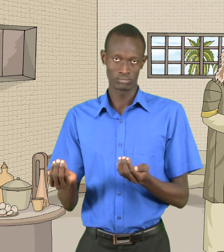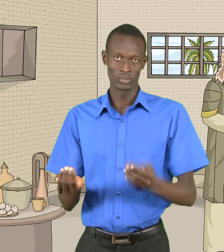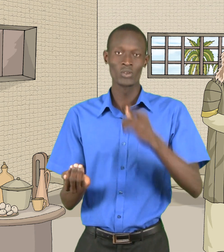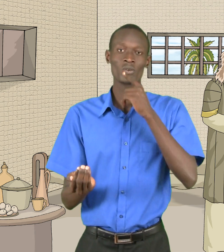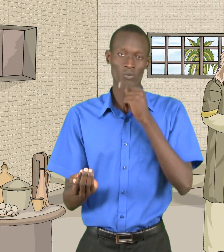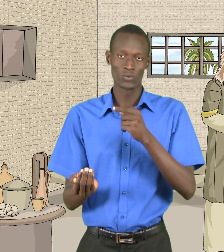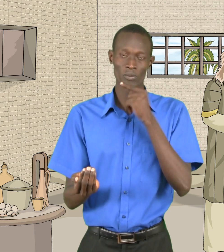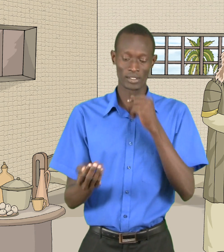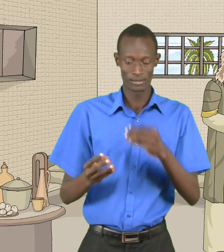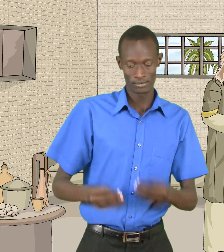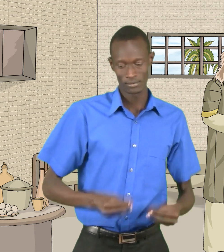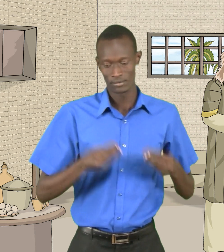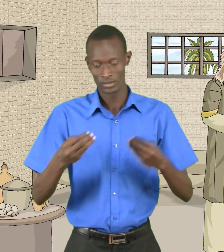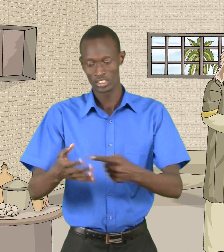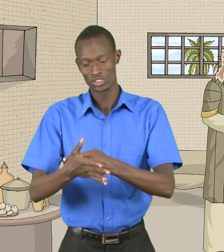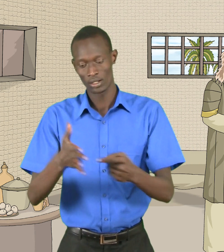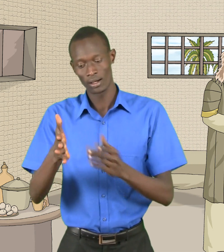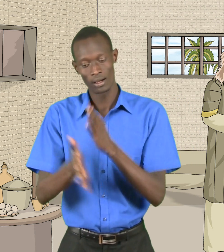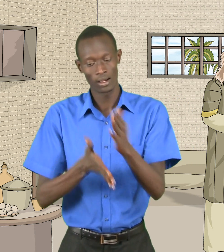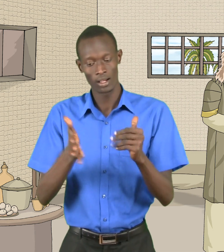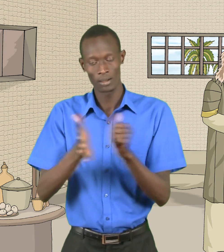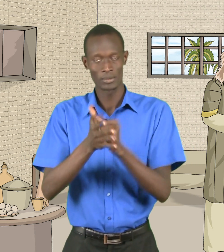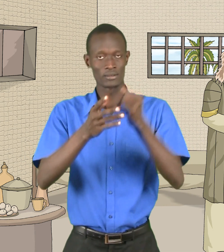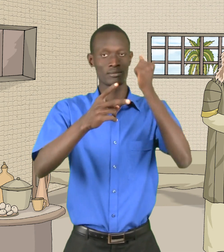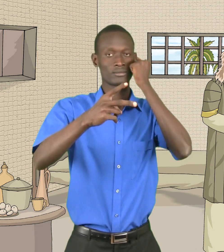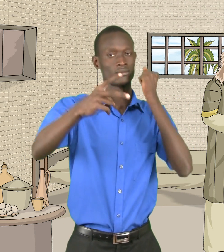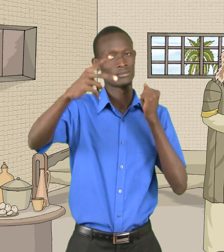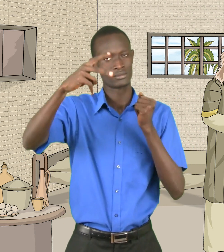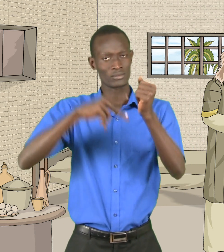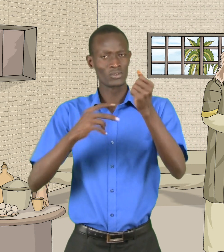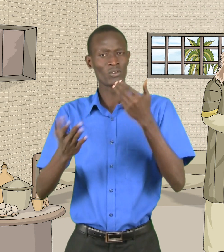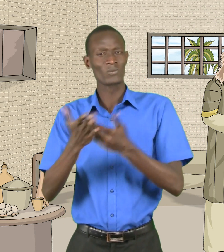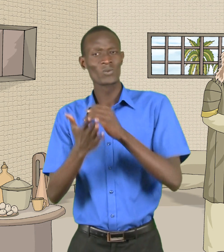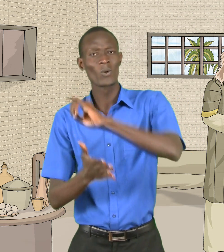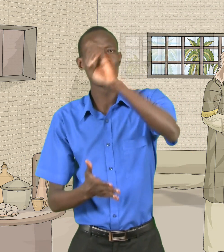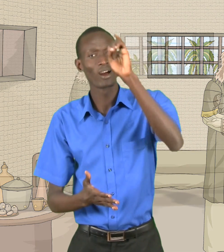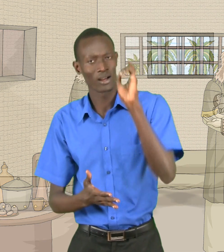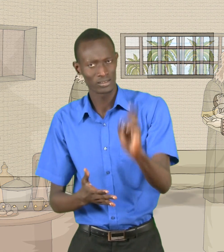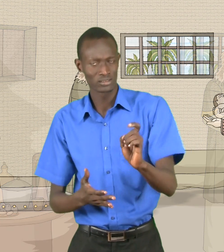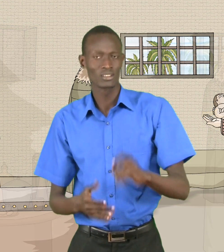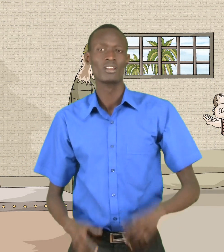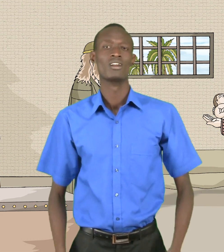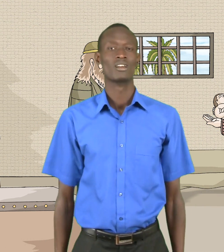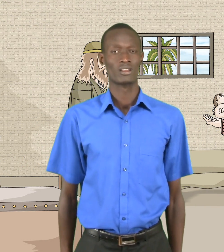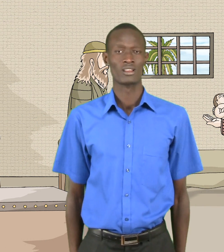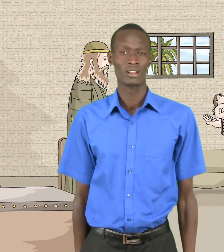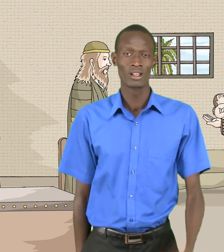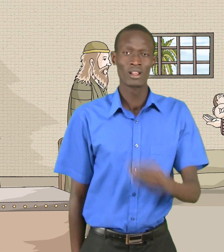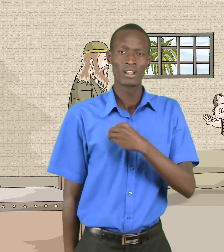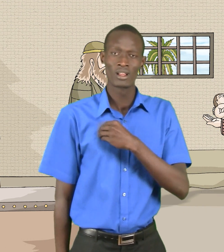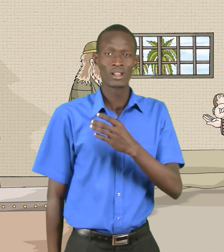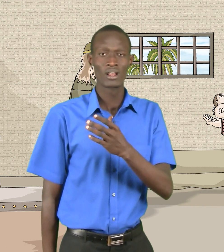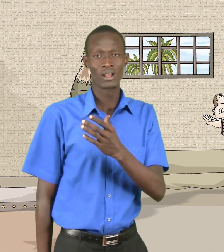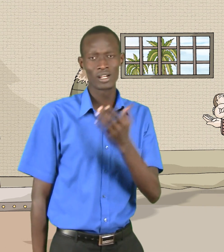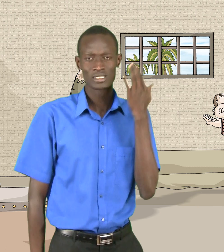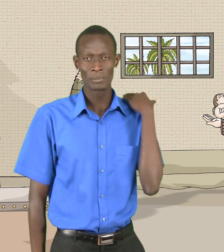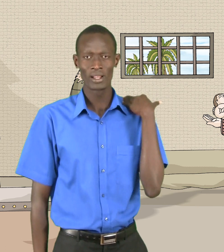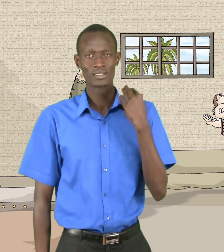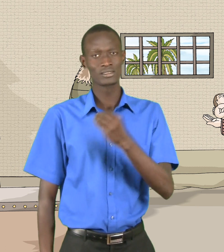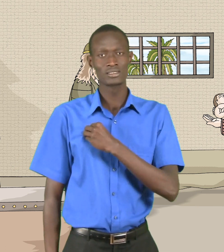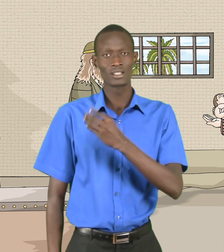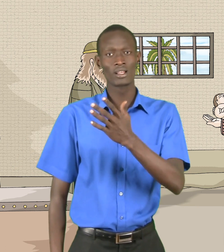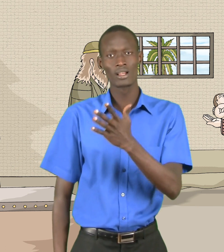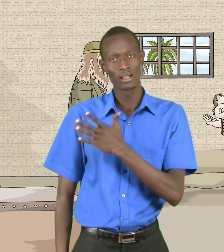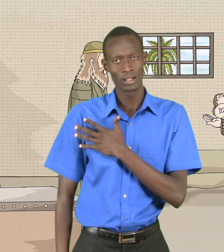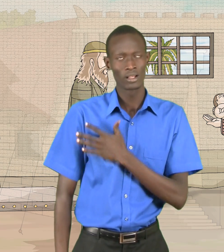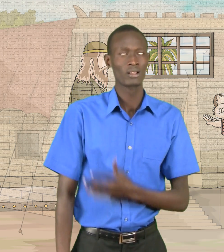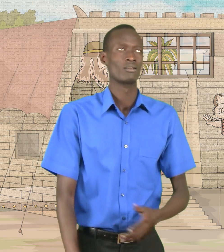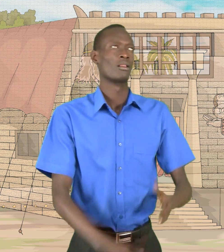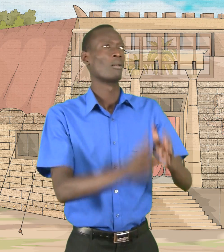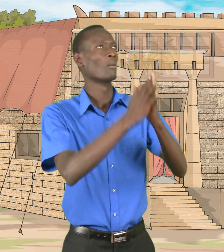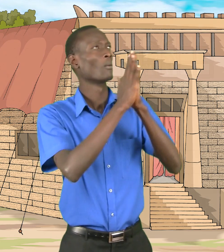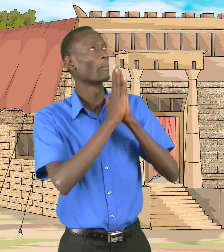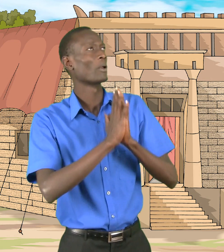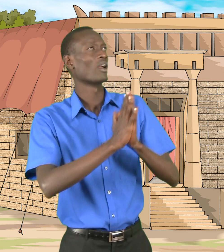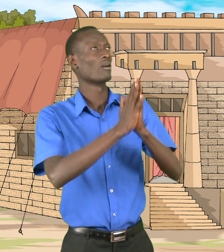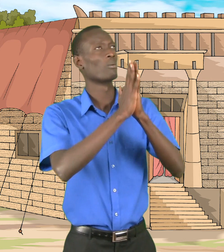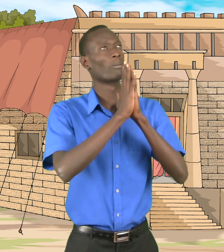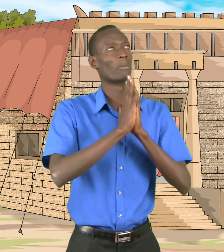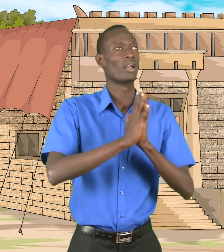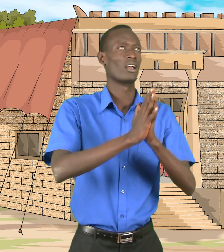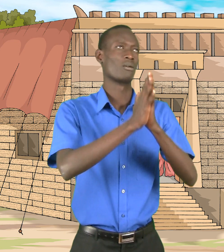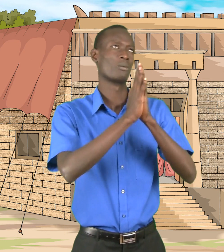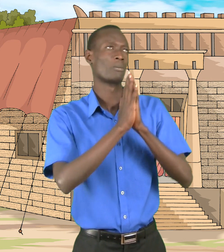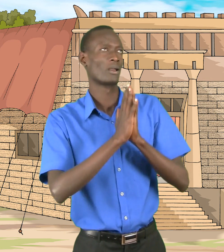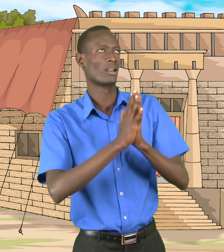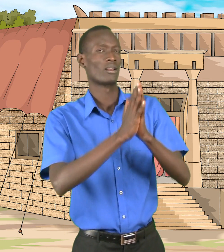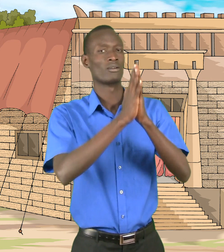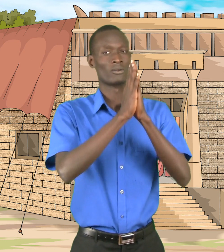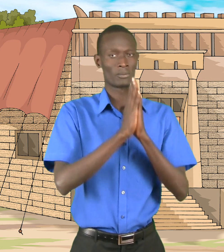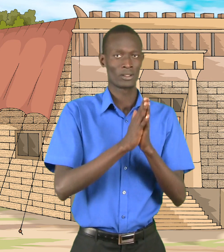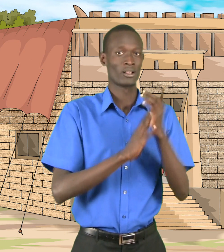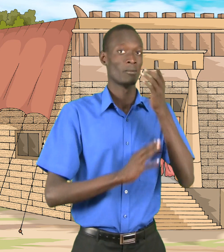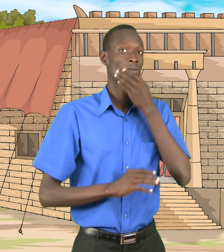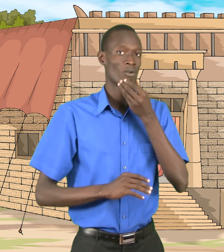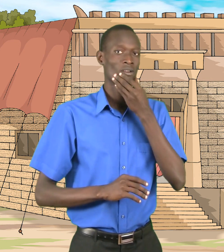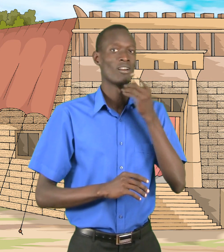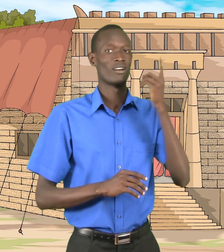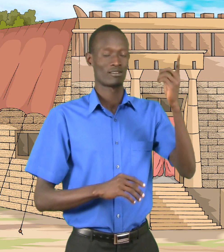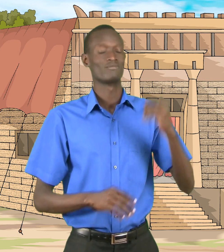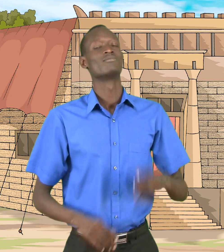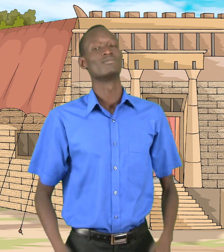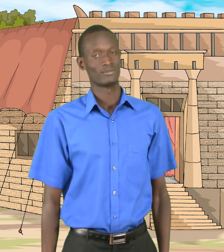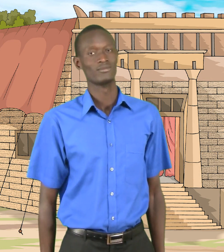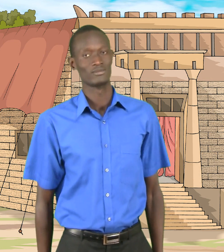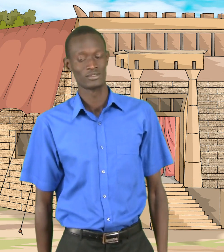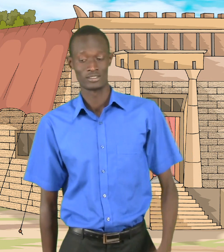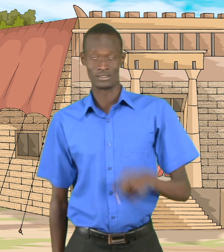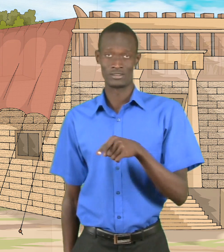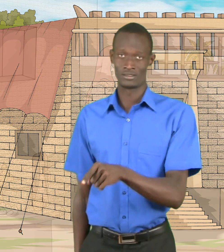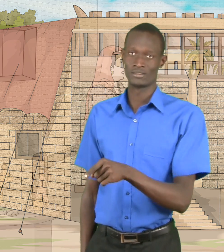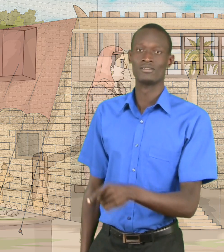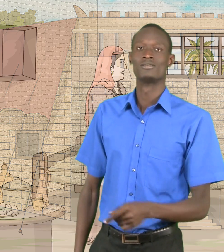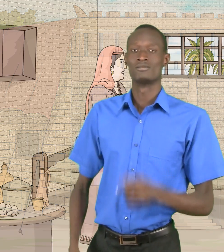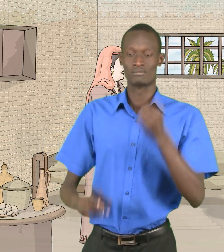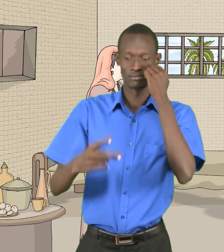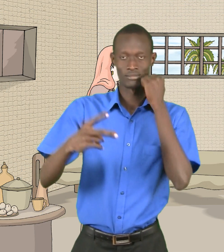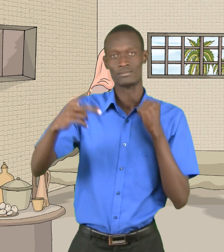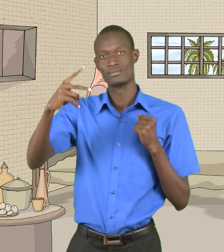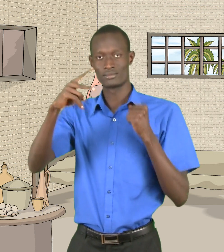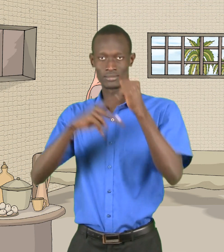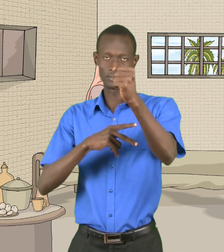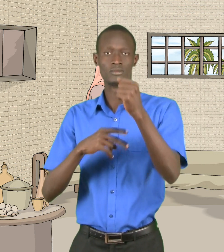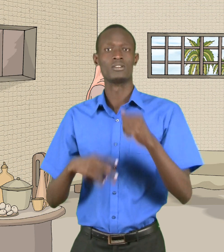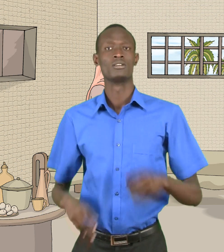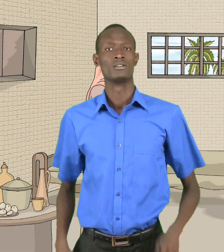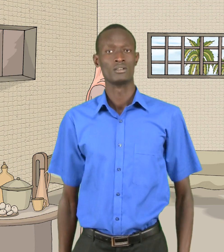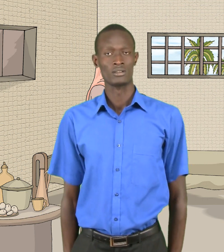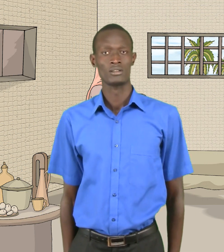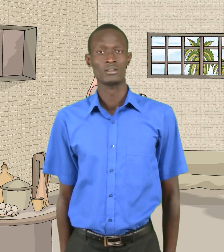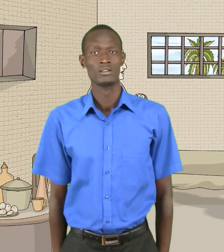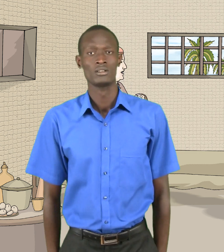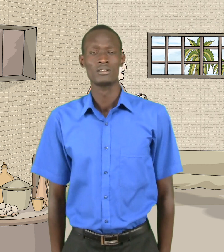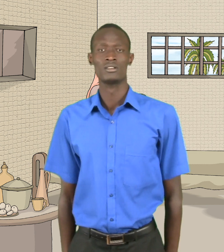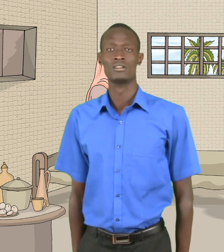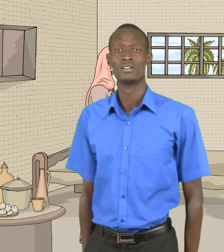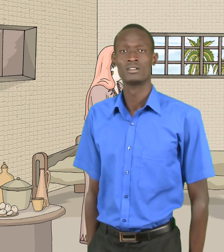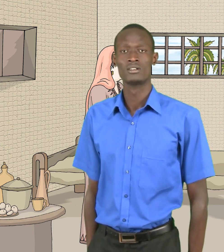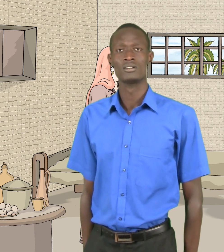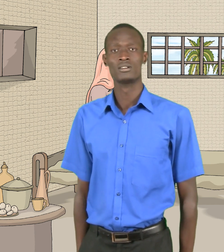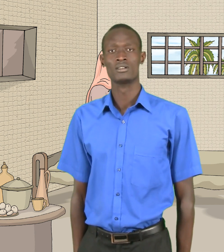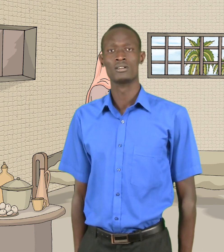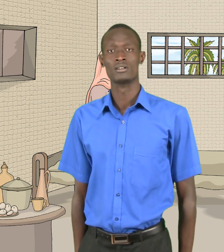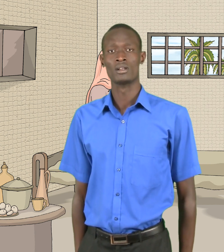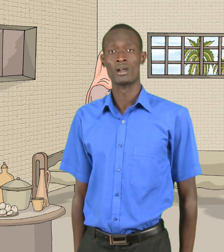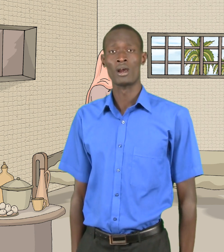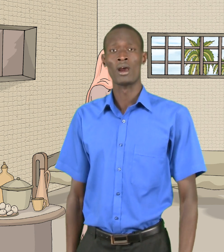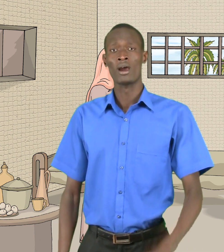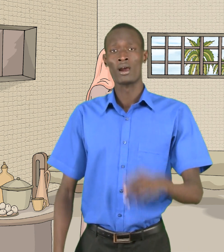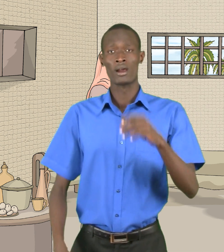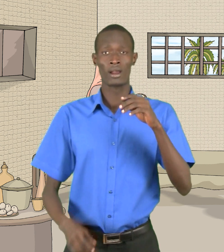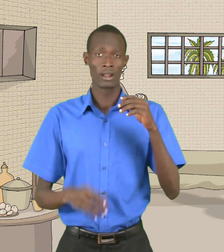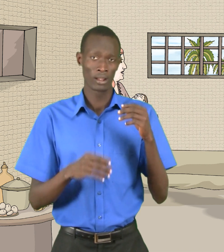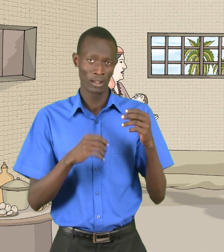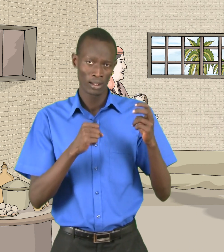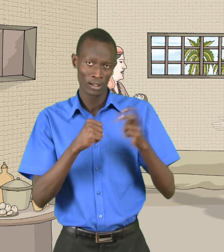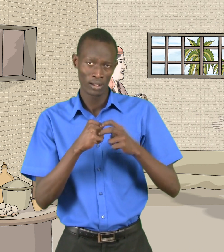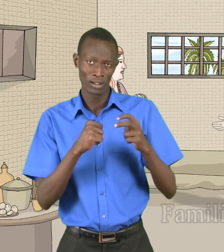She named him Samuel, saying, “Because I have asked for him from the LORD.”